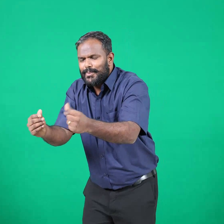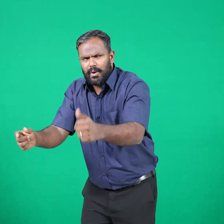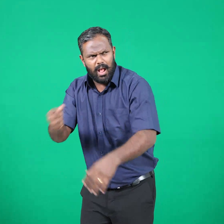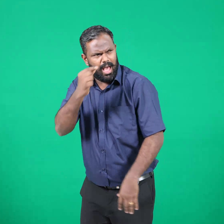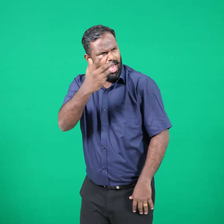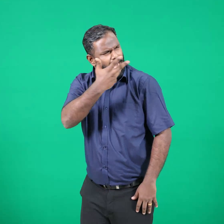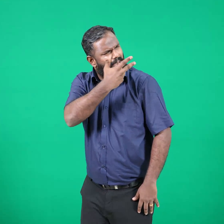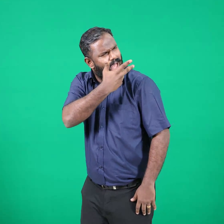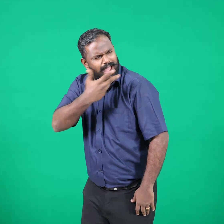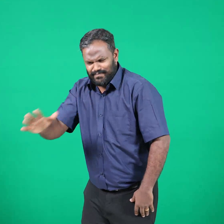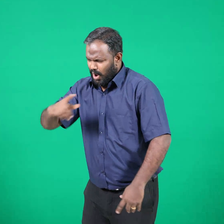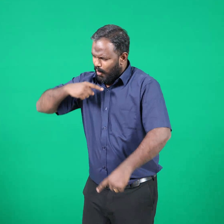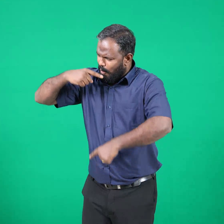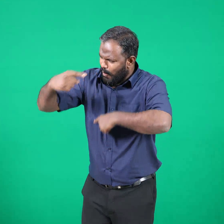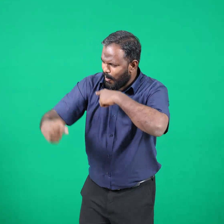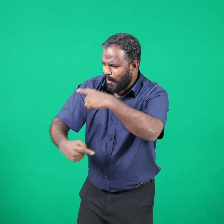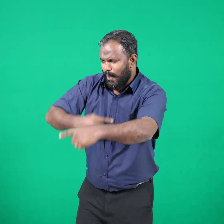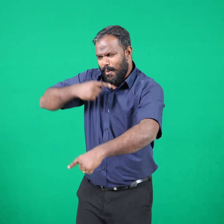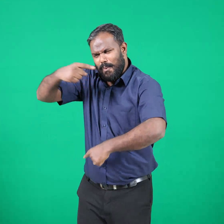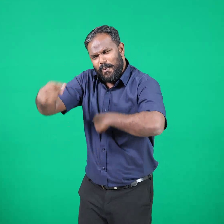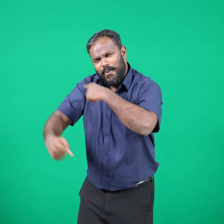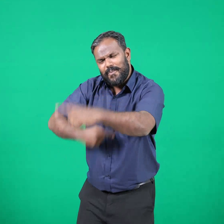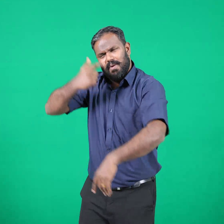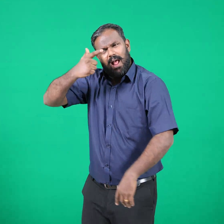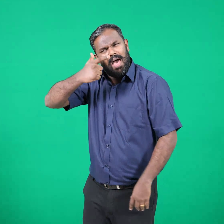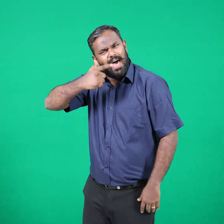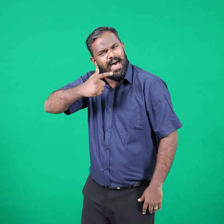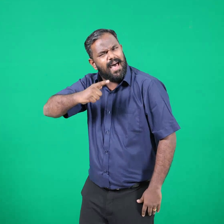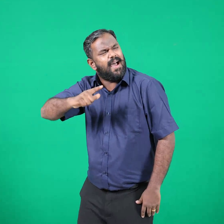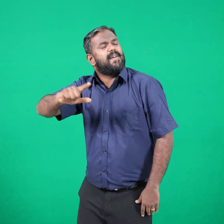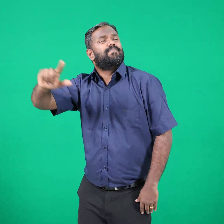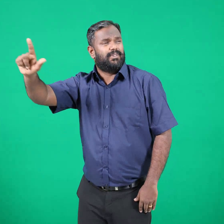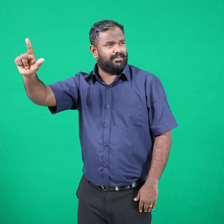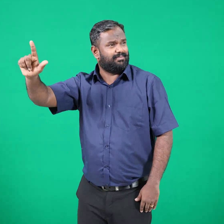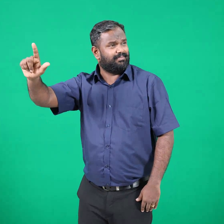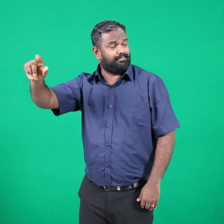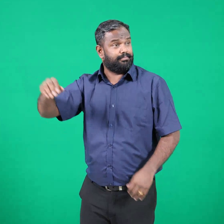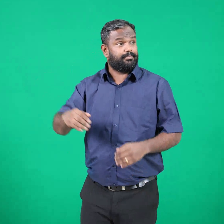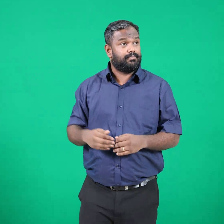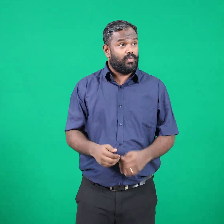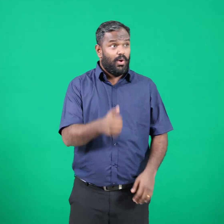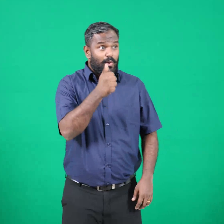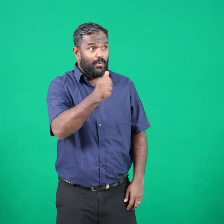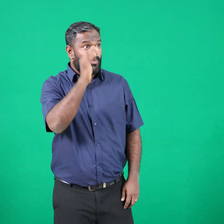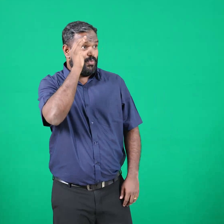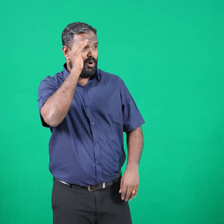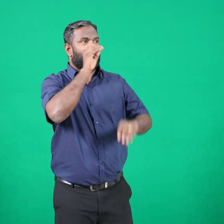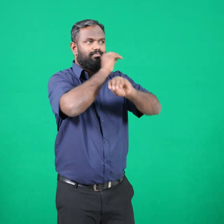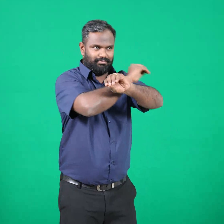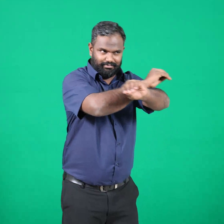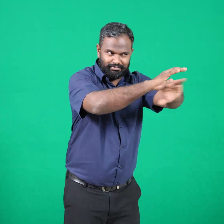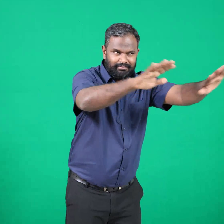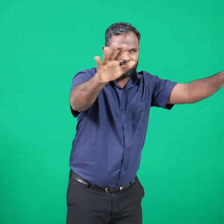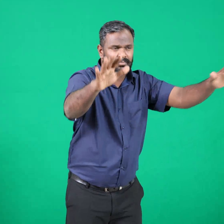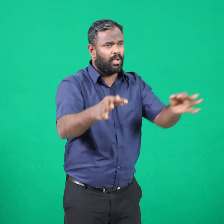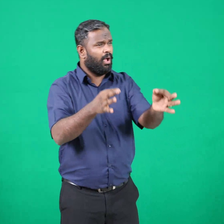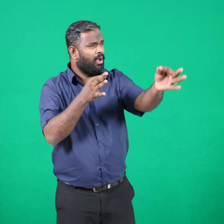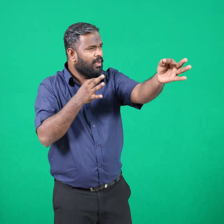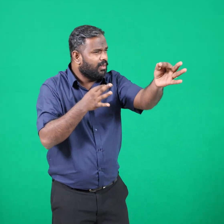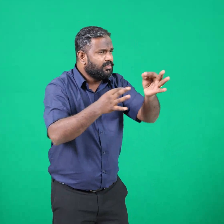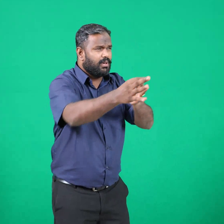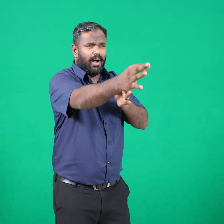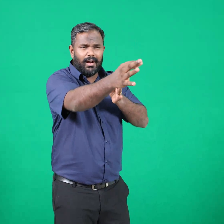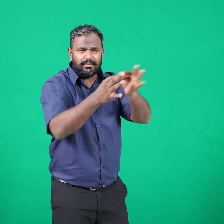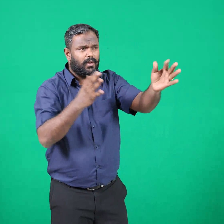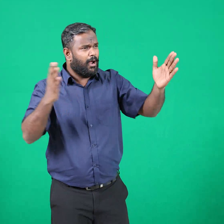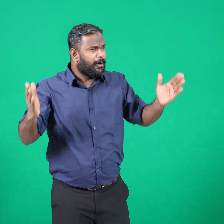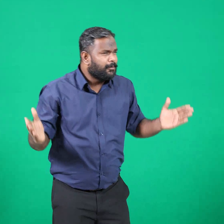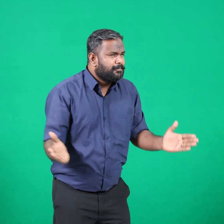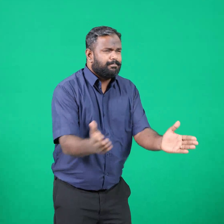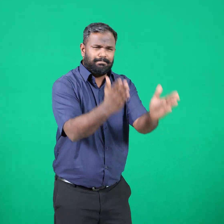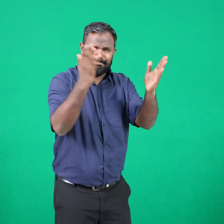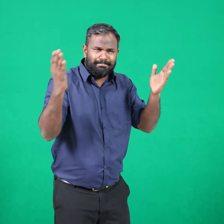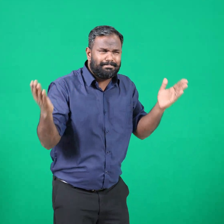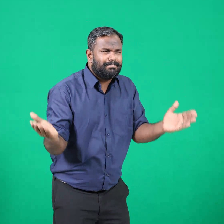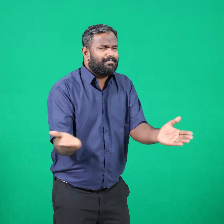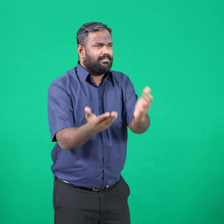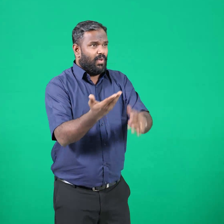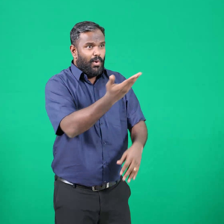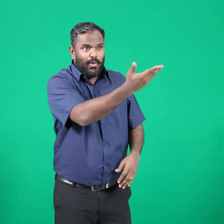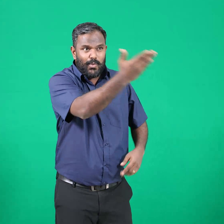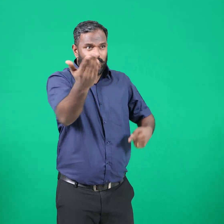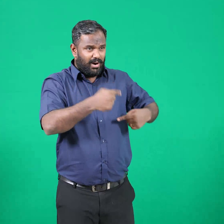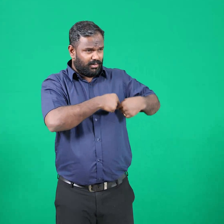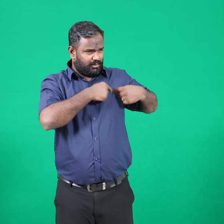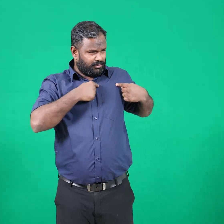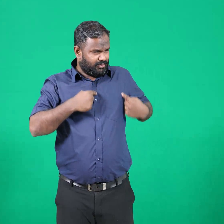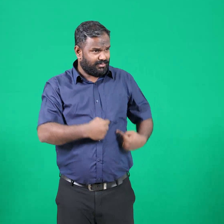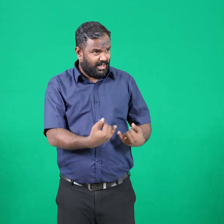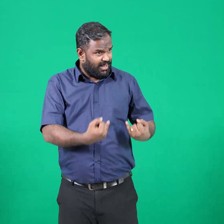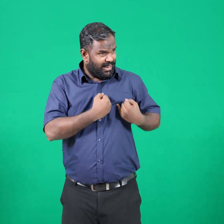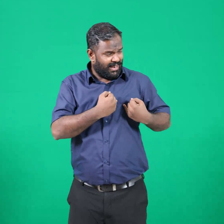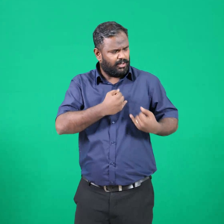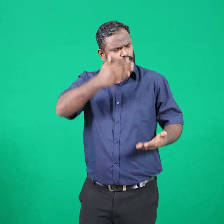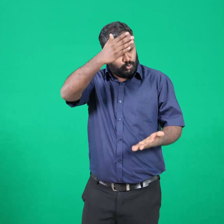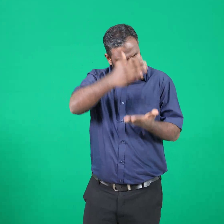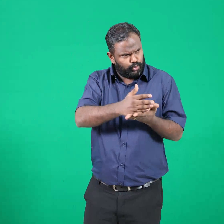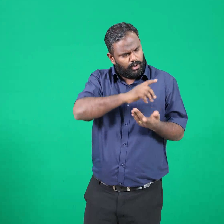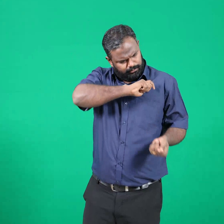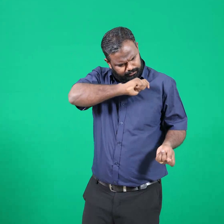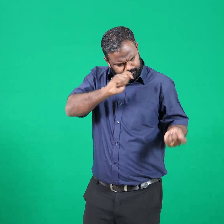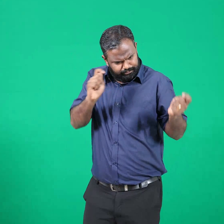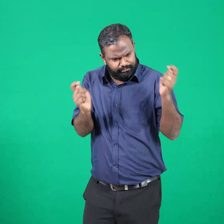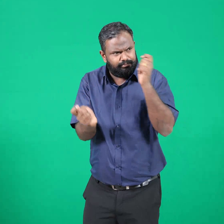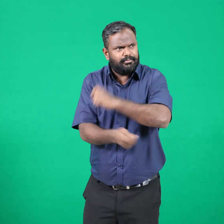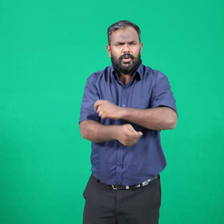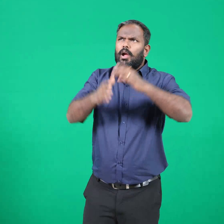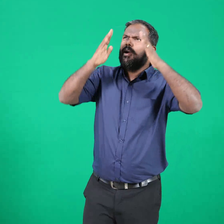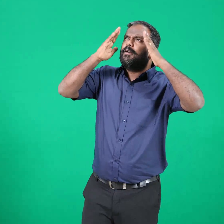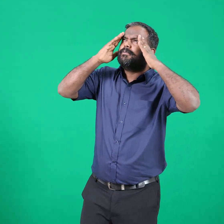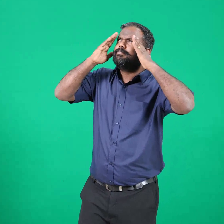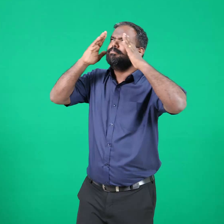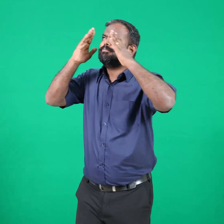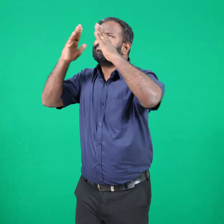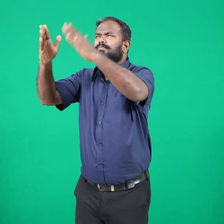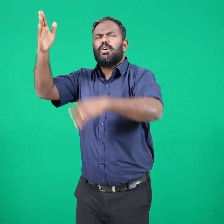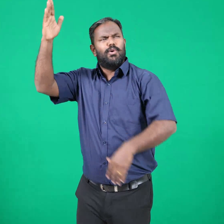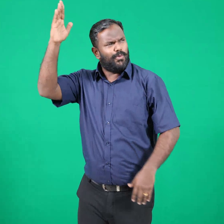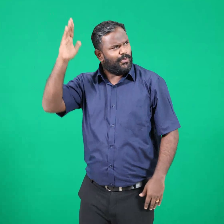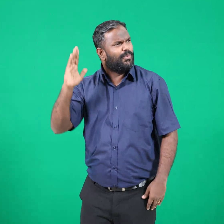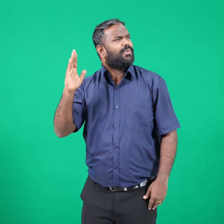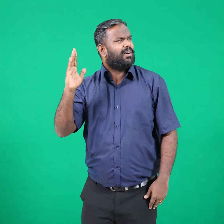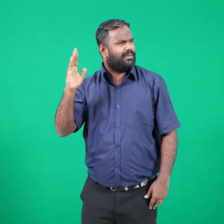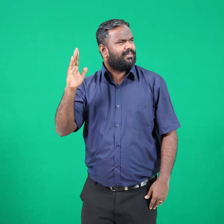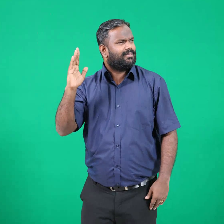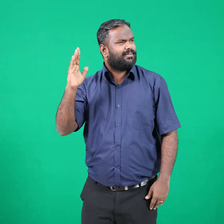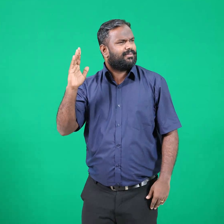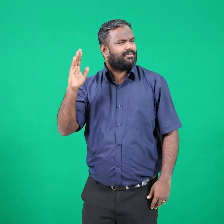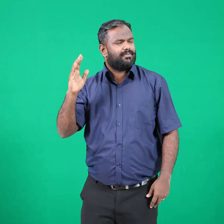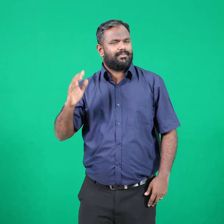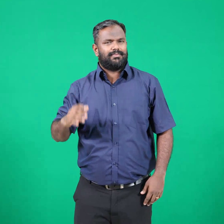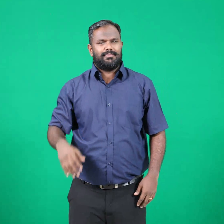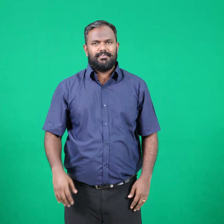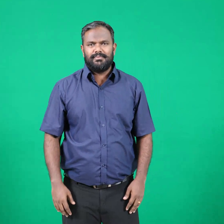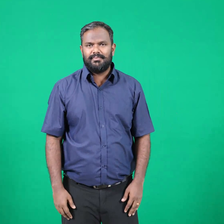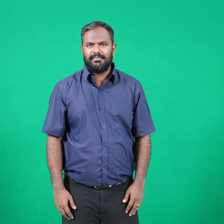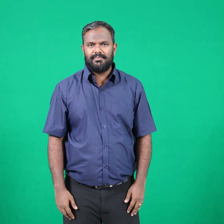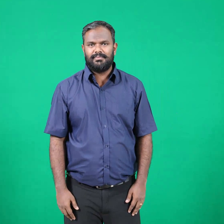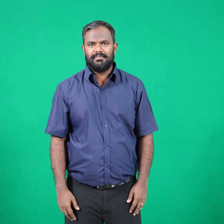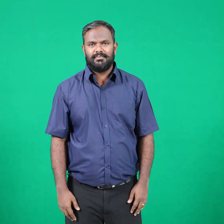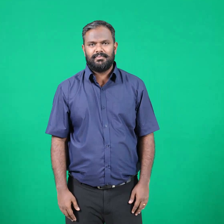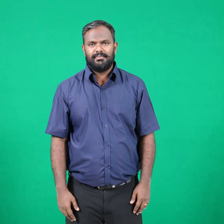With these and many other exhortations, John proclaimed the good news to the people.